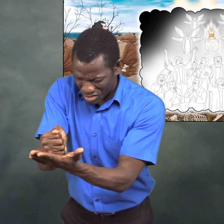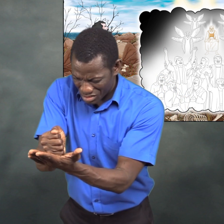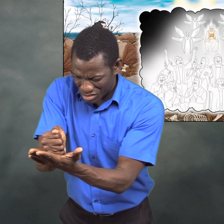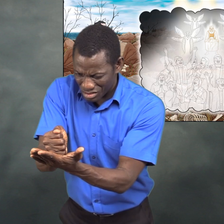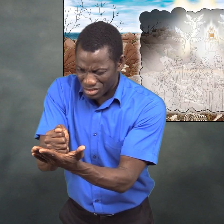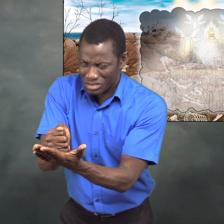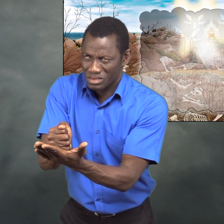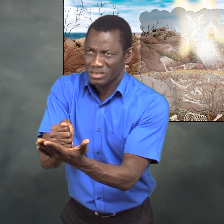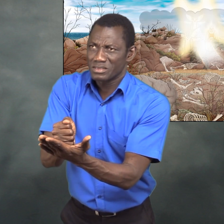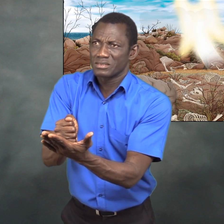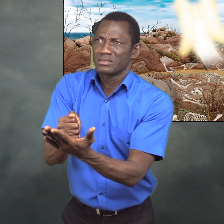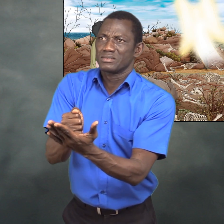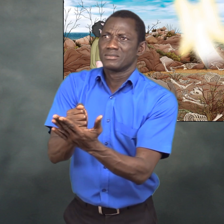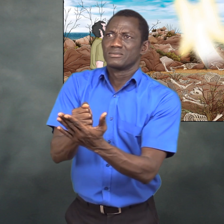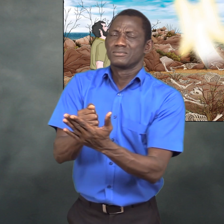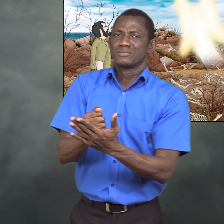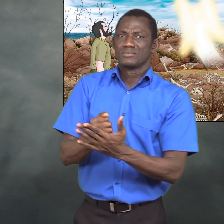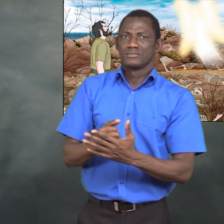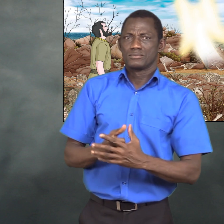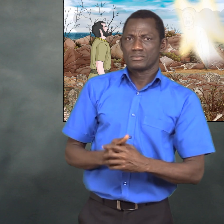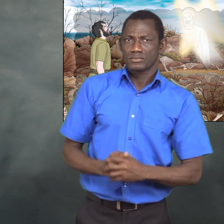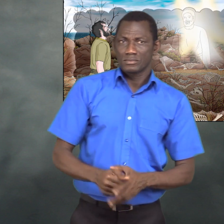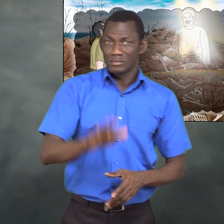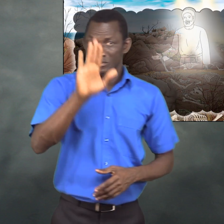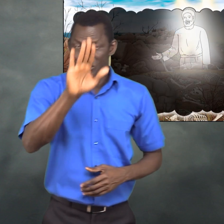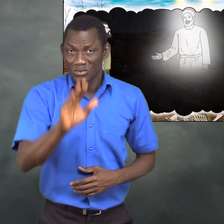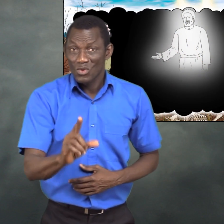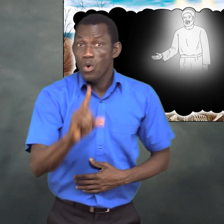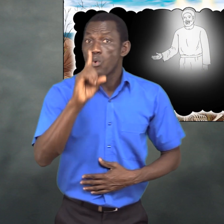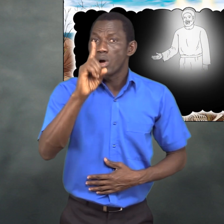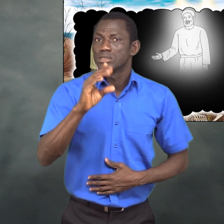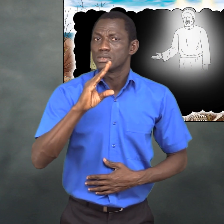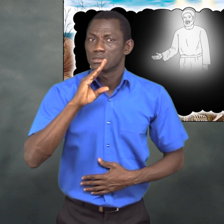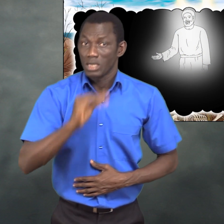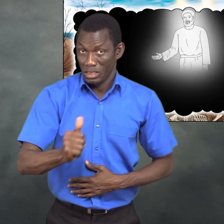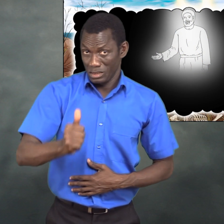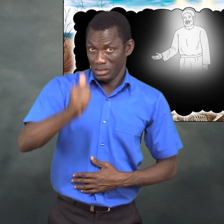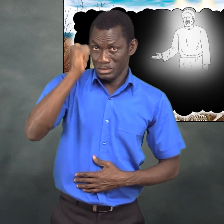Amen.”